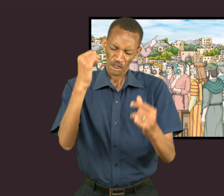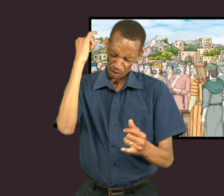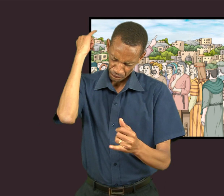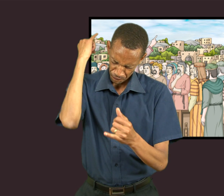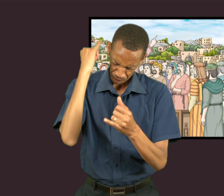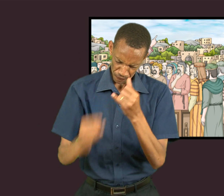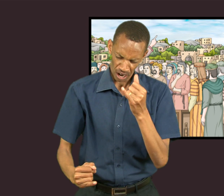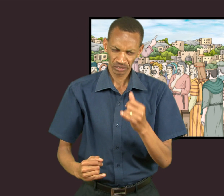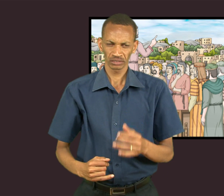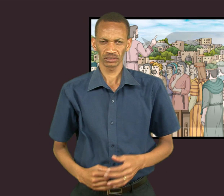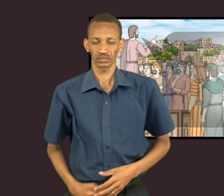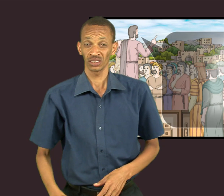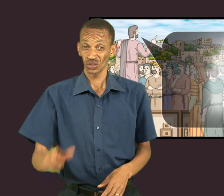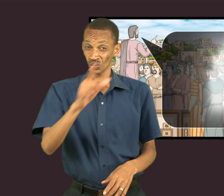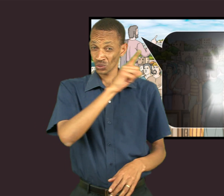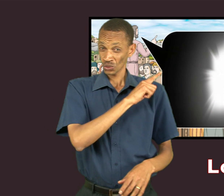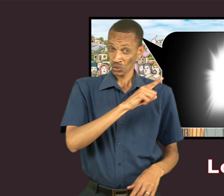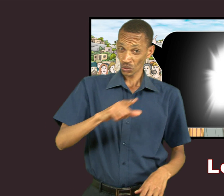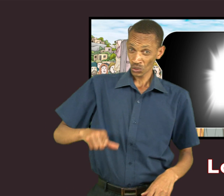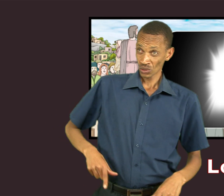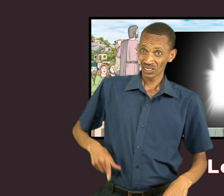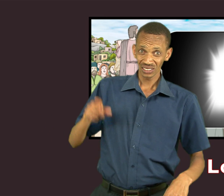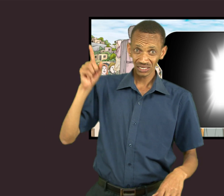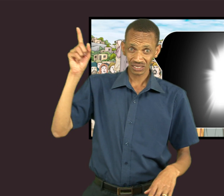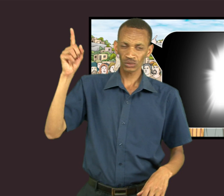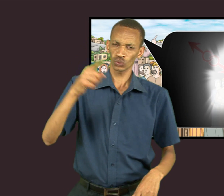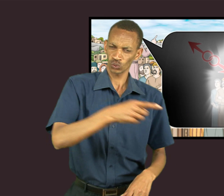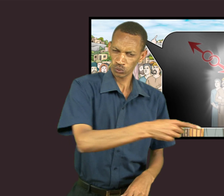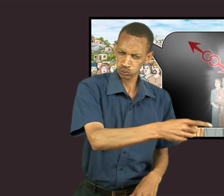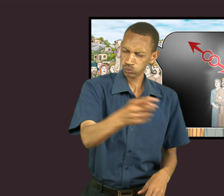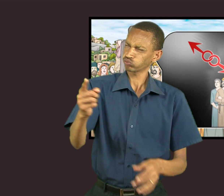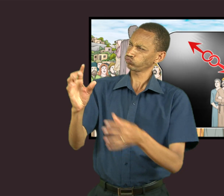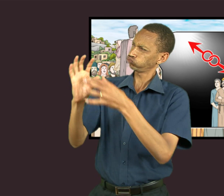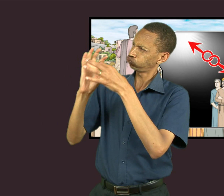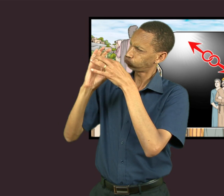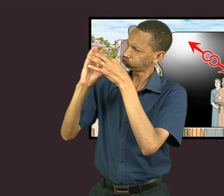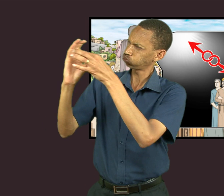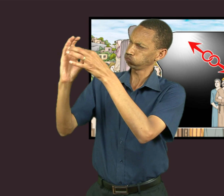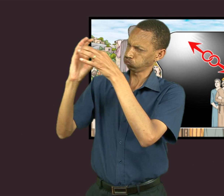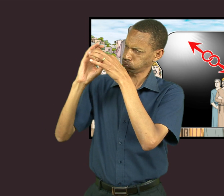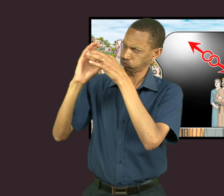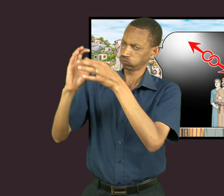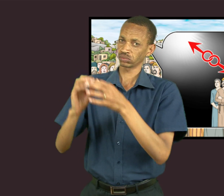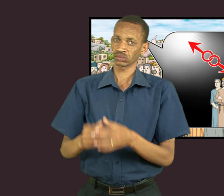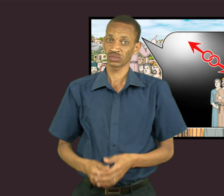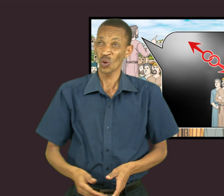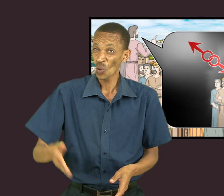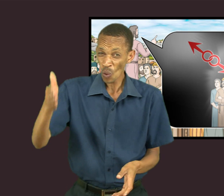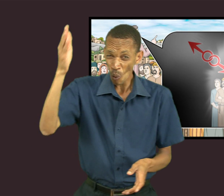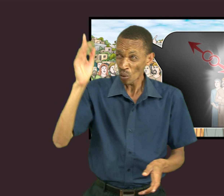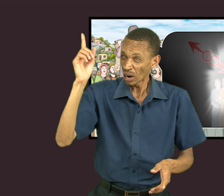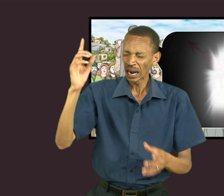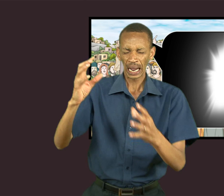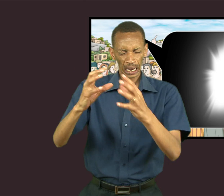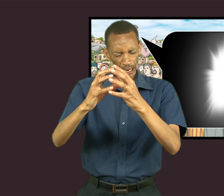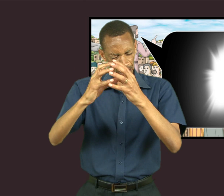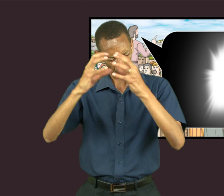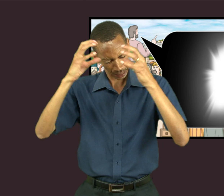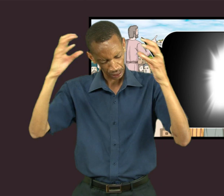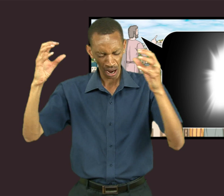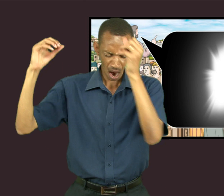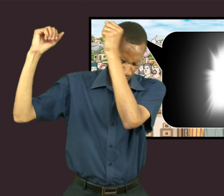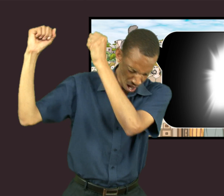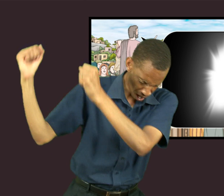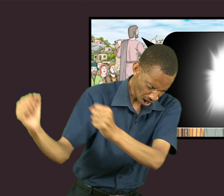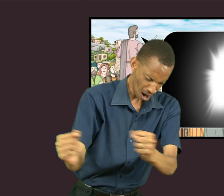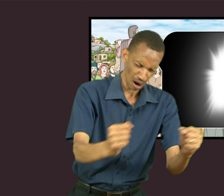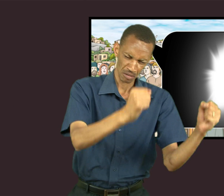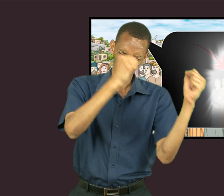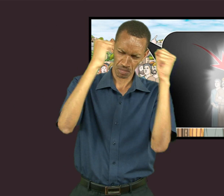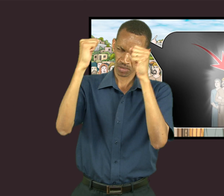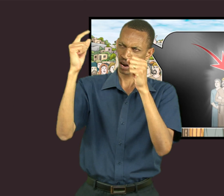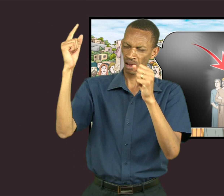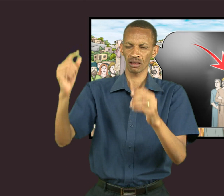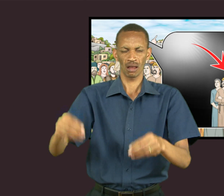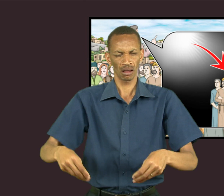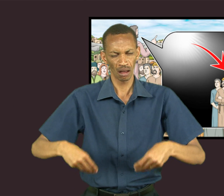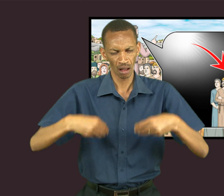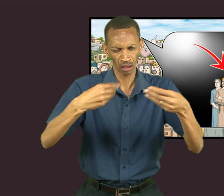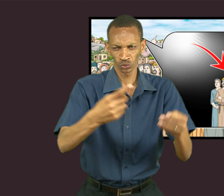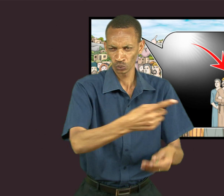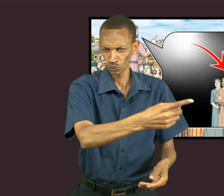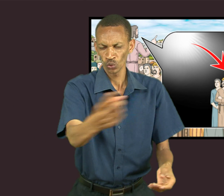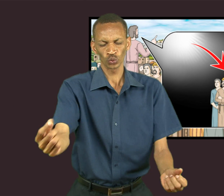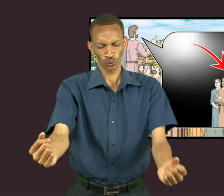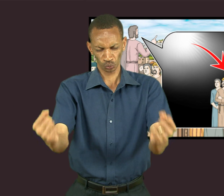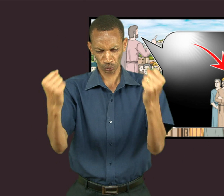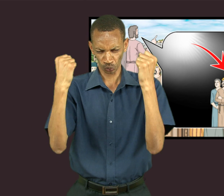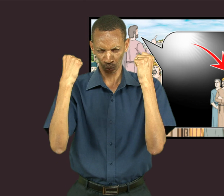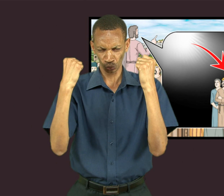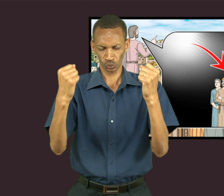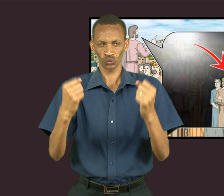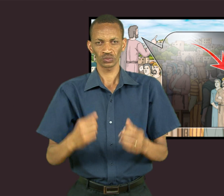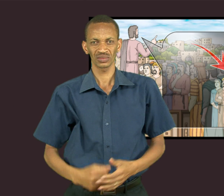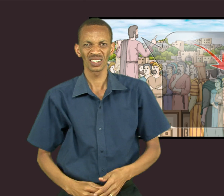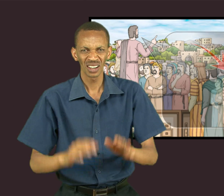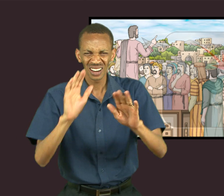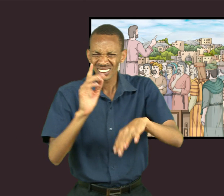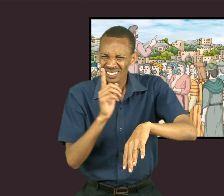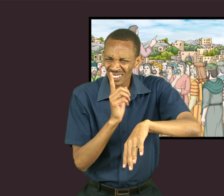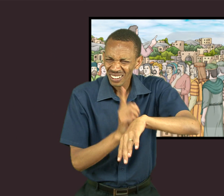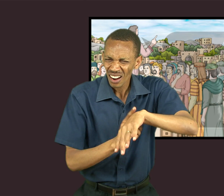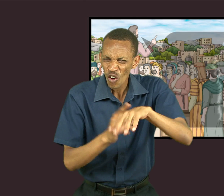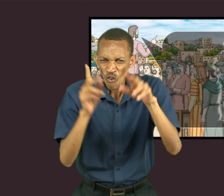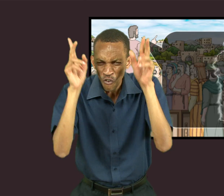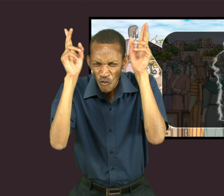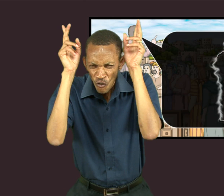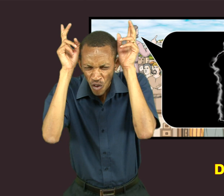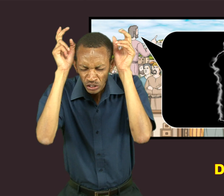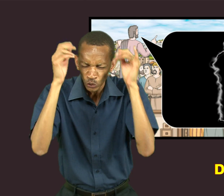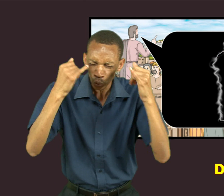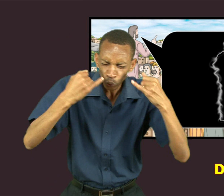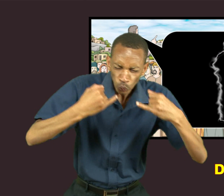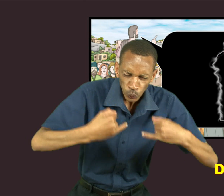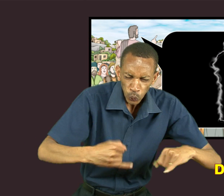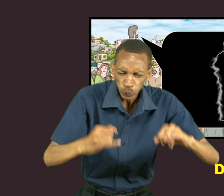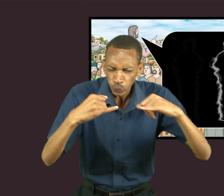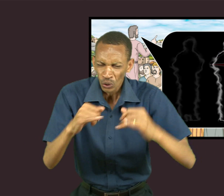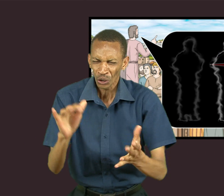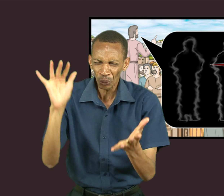Finally, be strong in the Lord and in His mighty power.